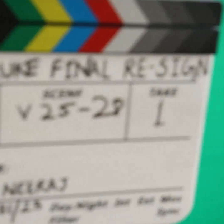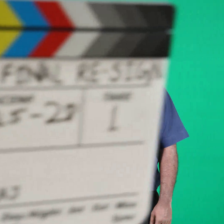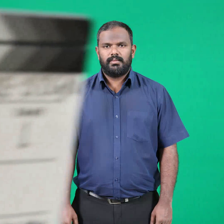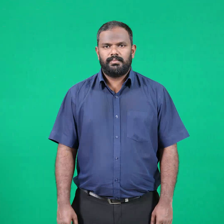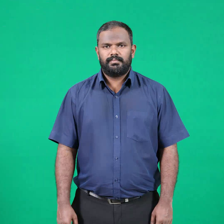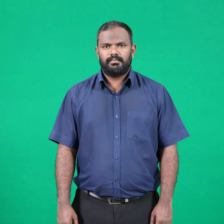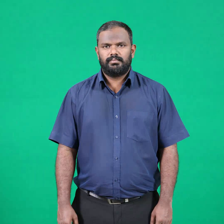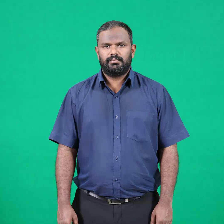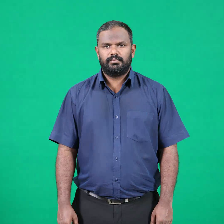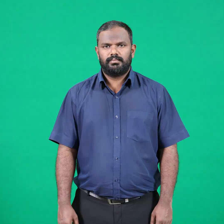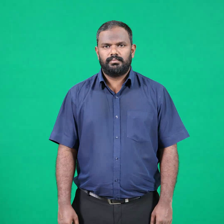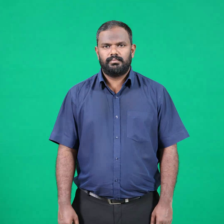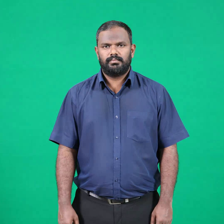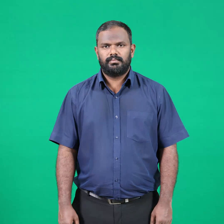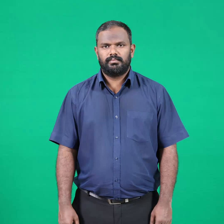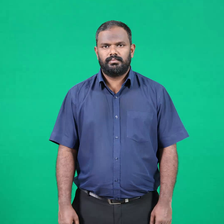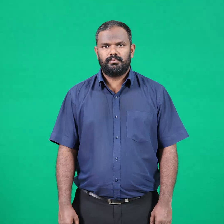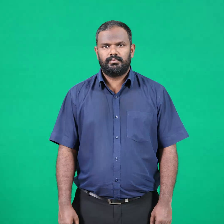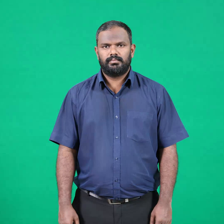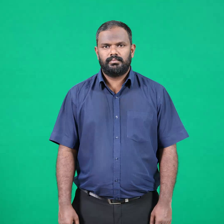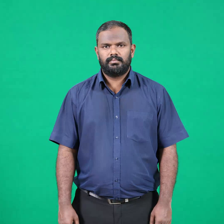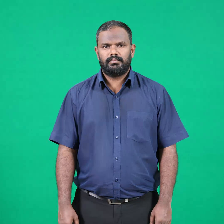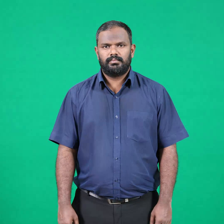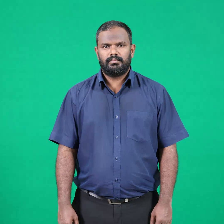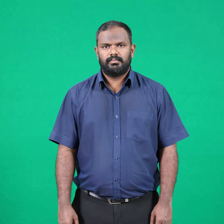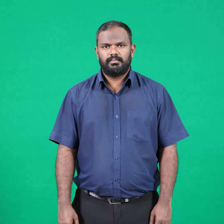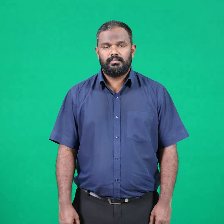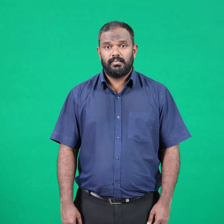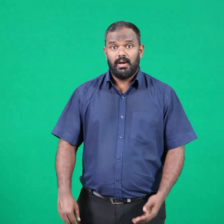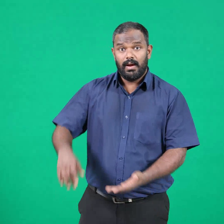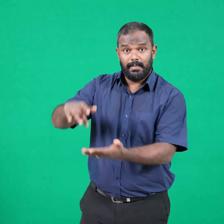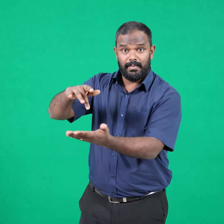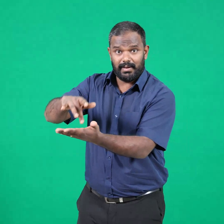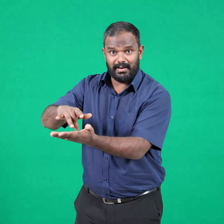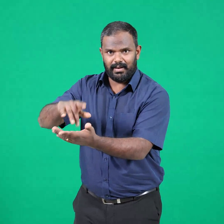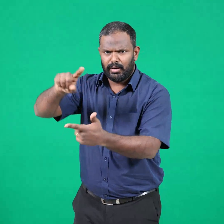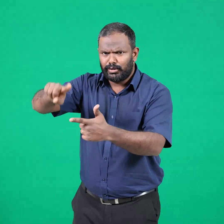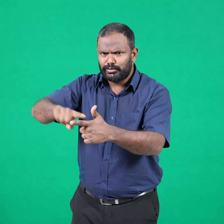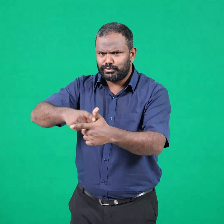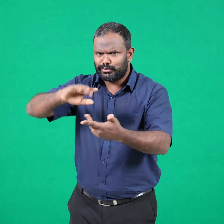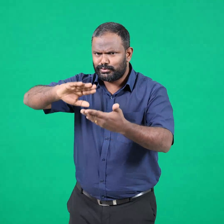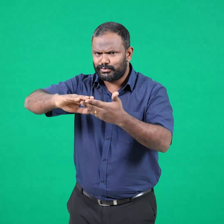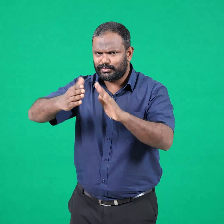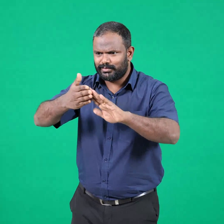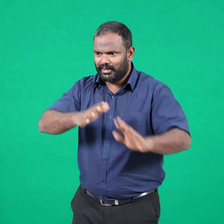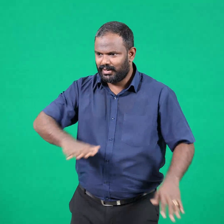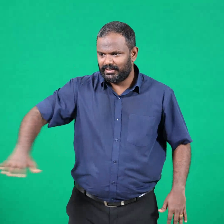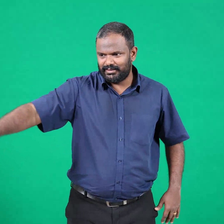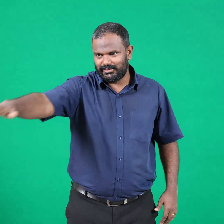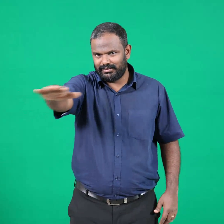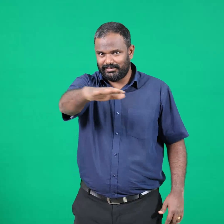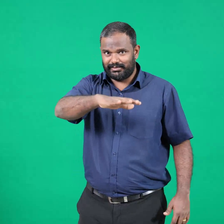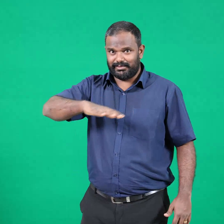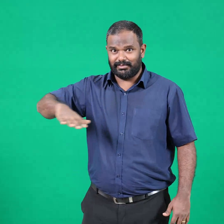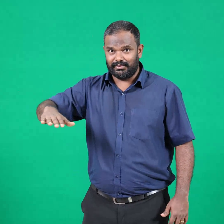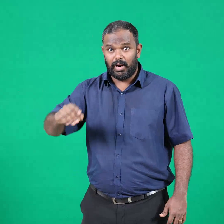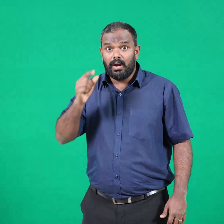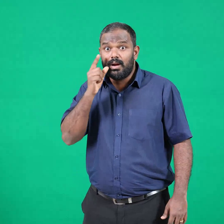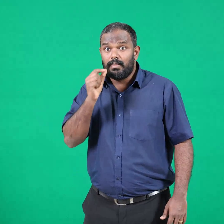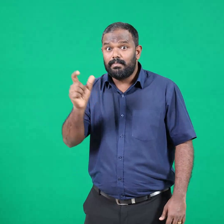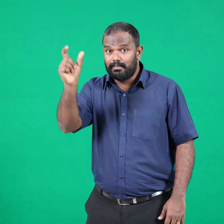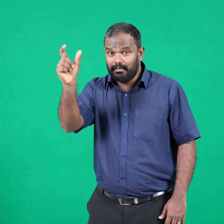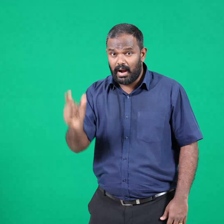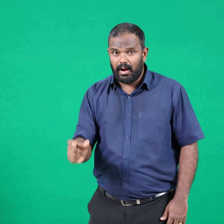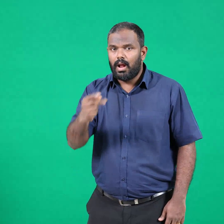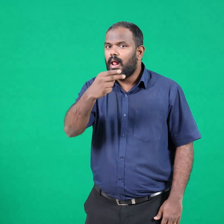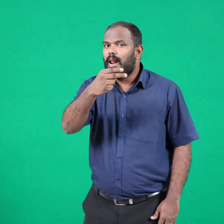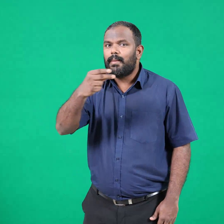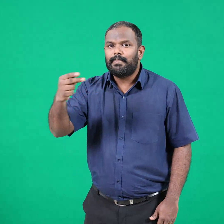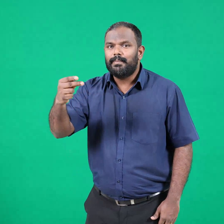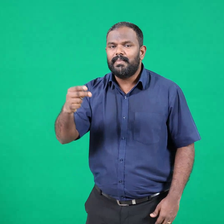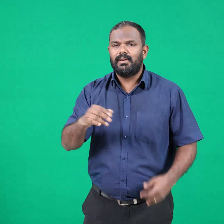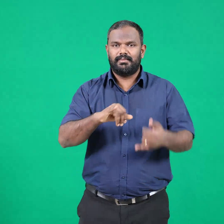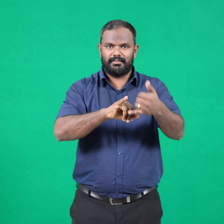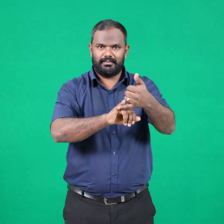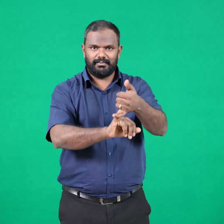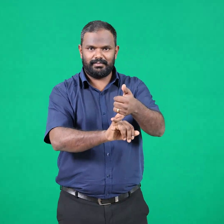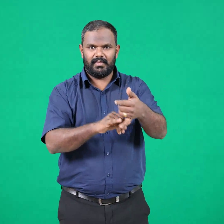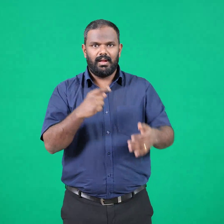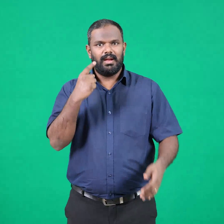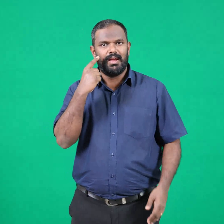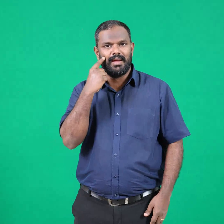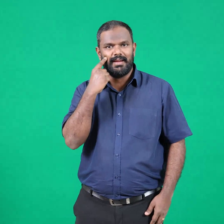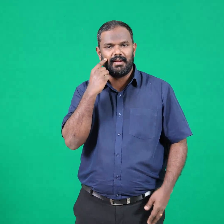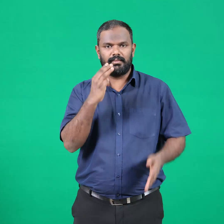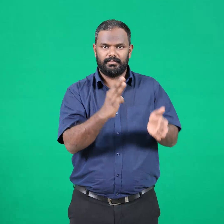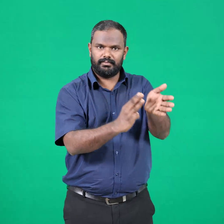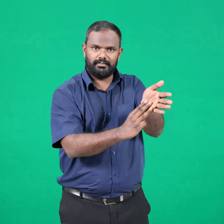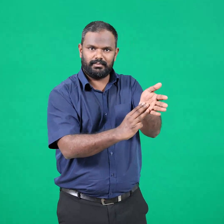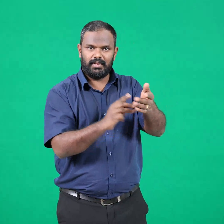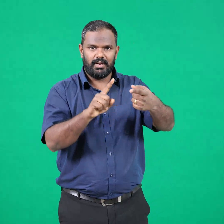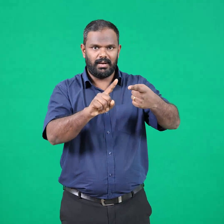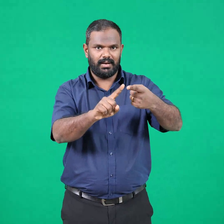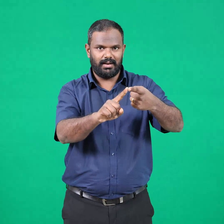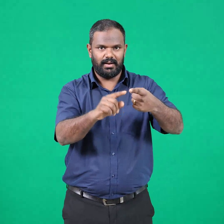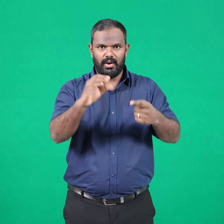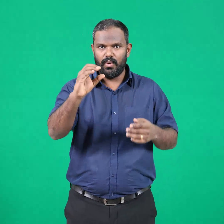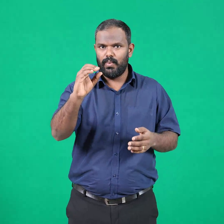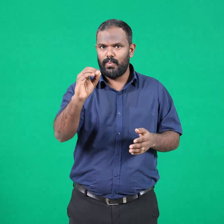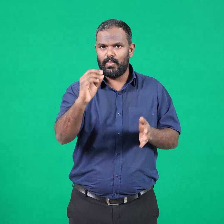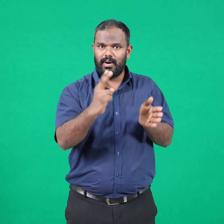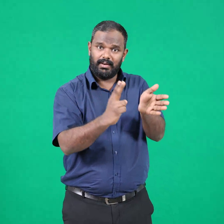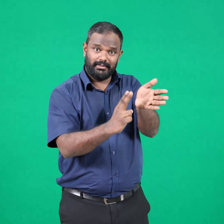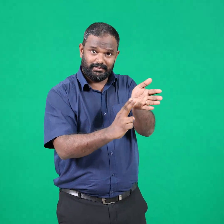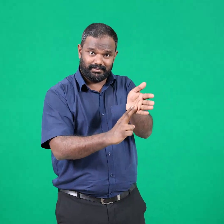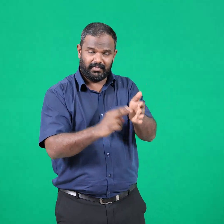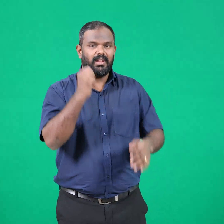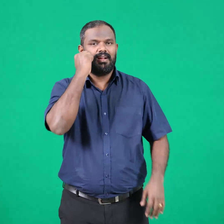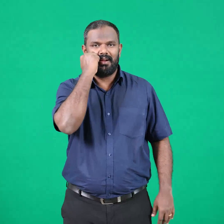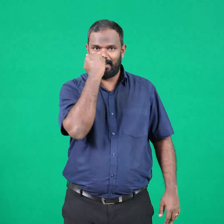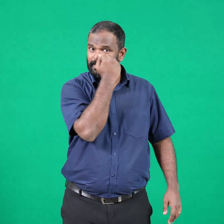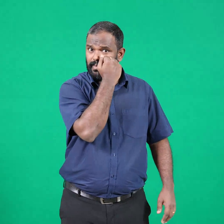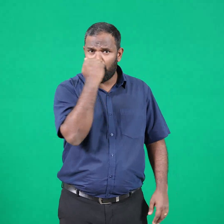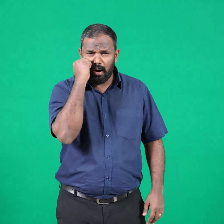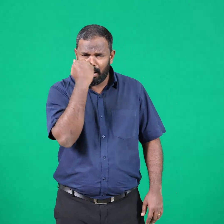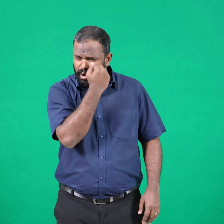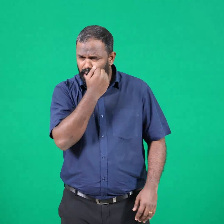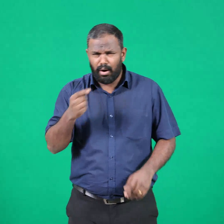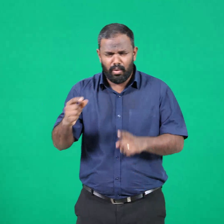Now there was a man in Jerusalem named Simeon, who was righteous and devout.